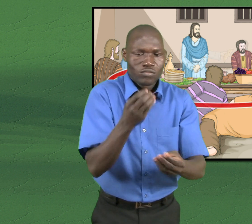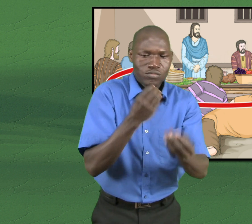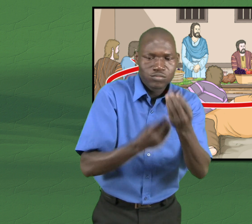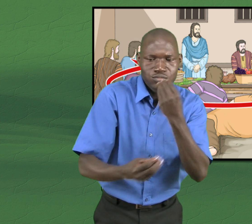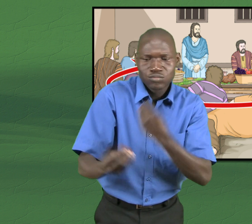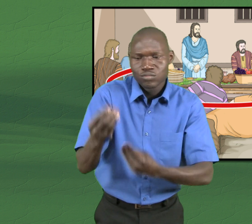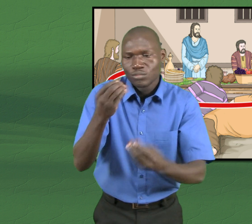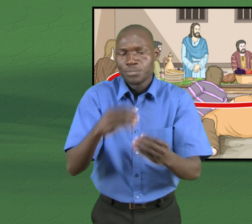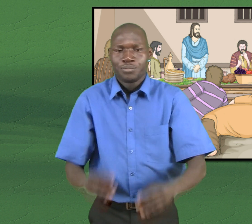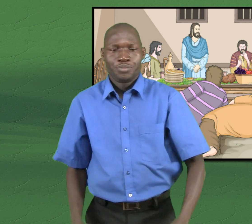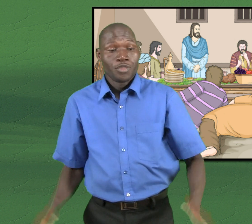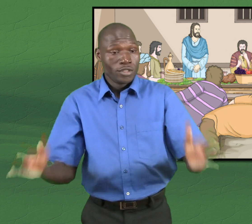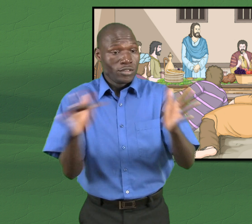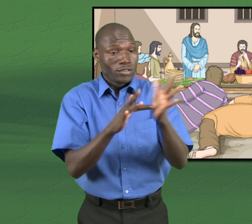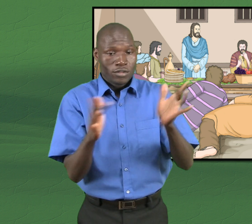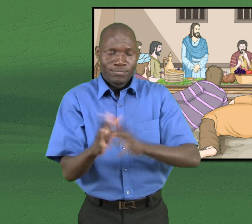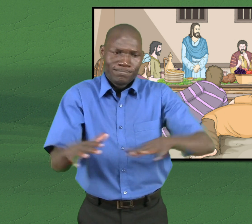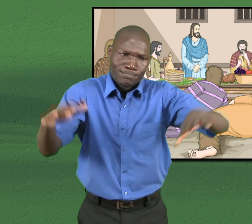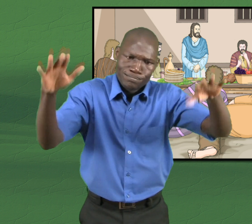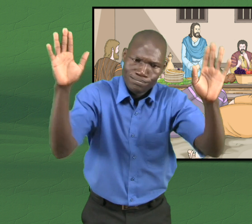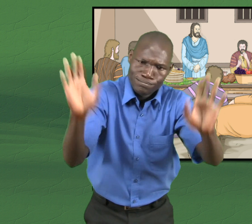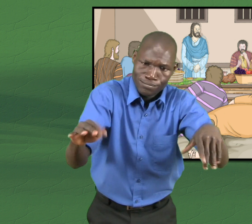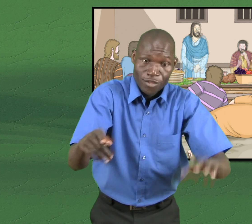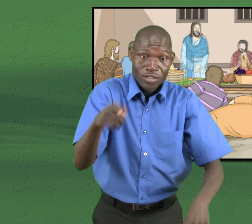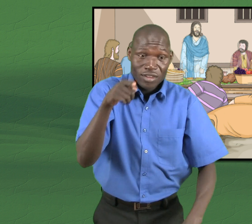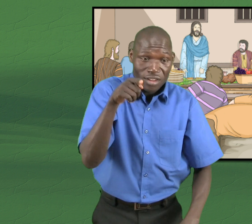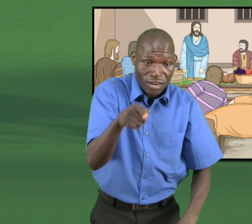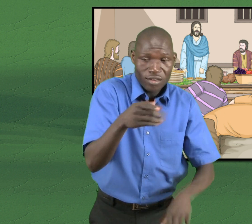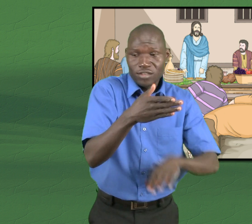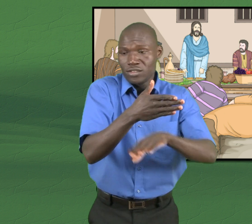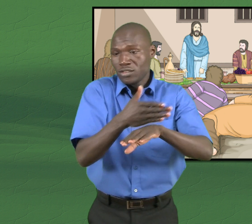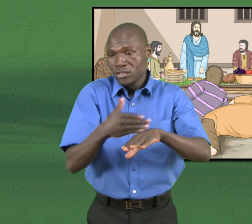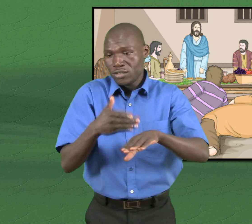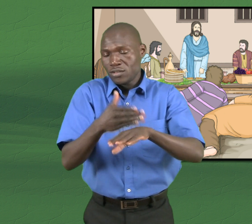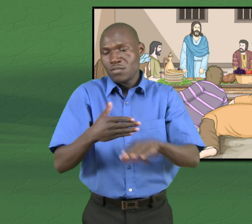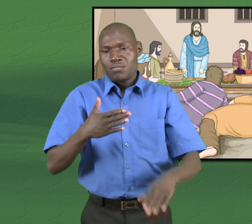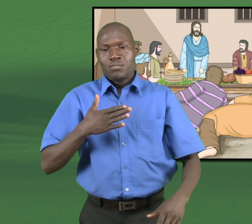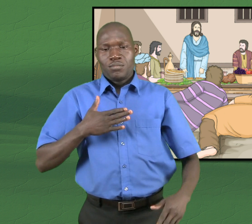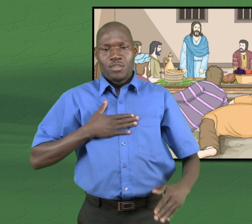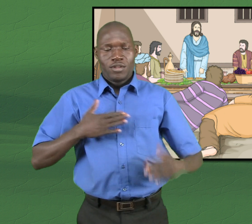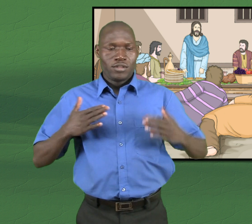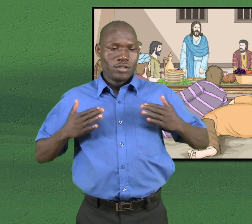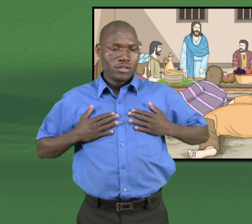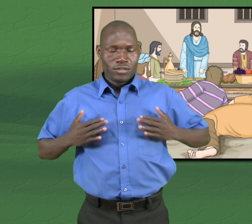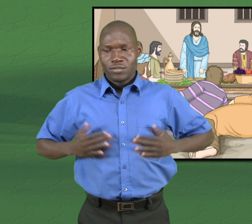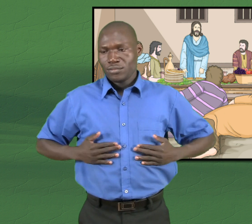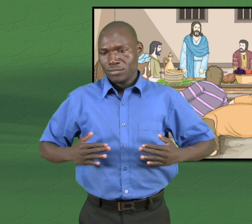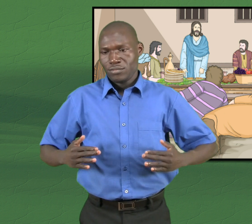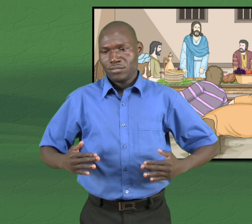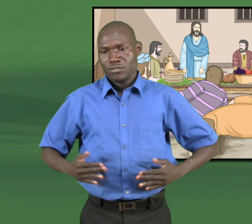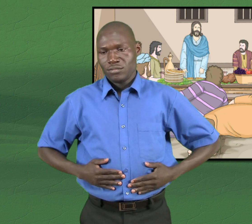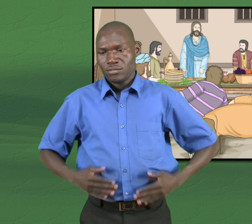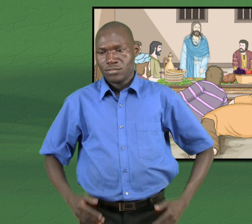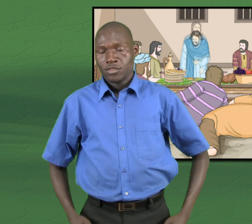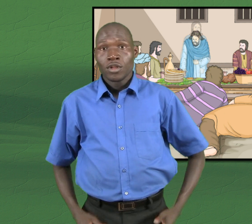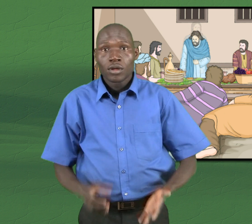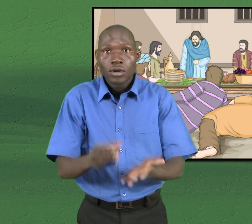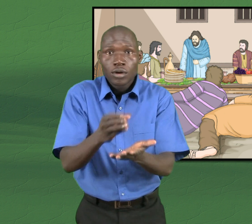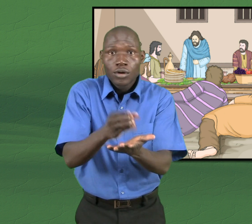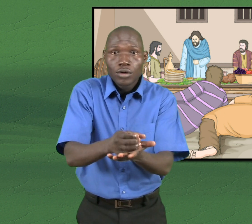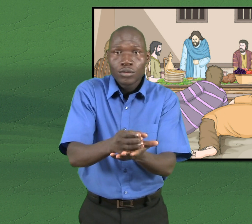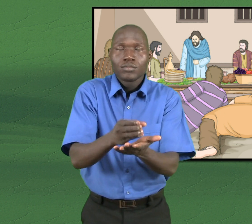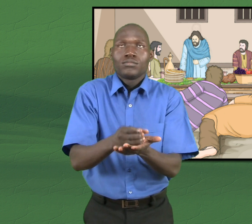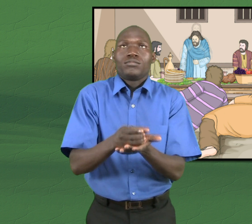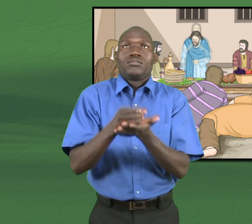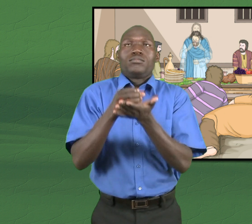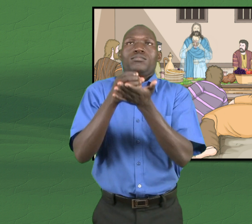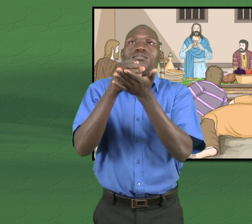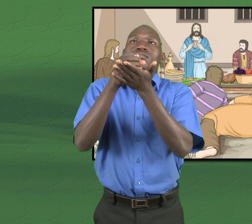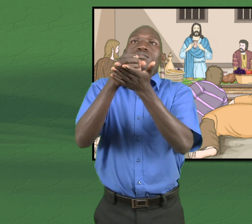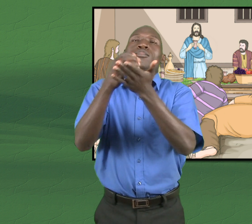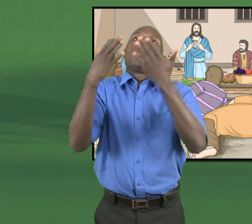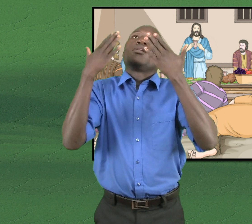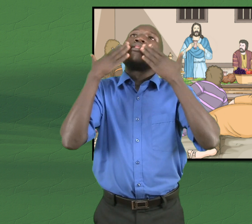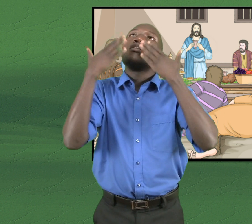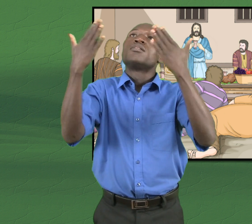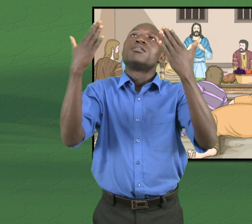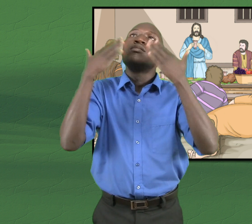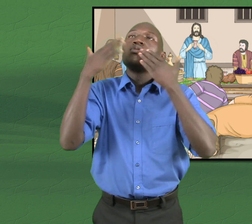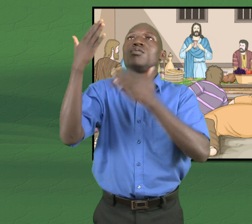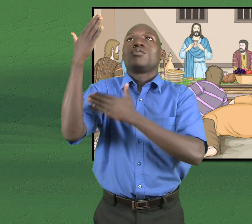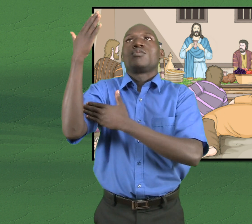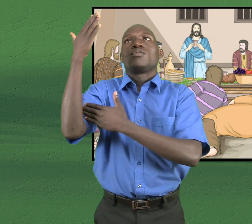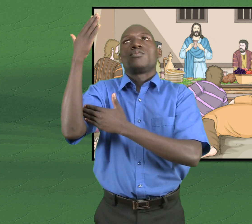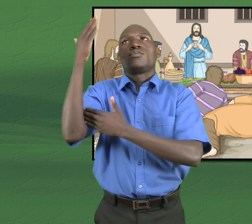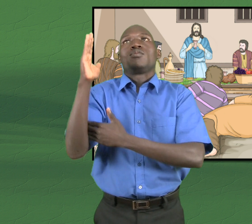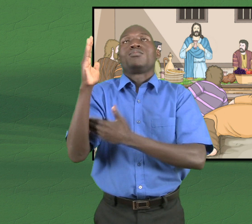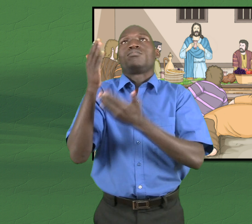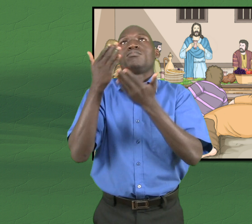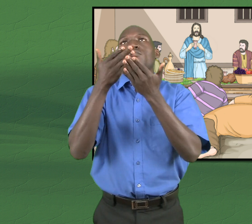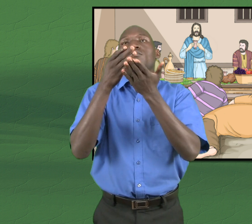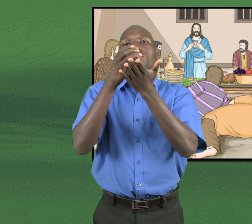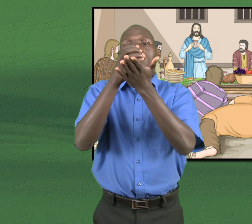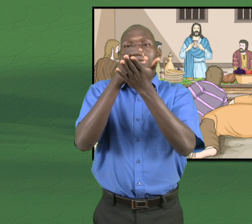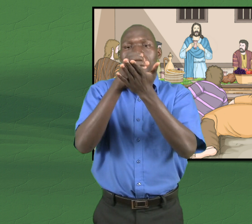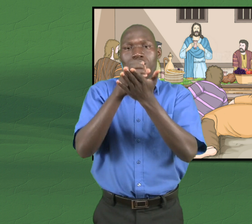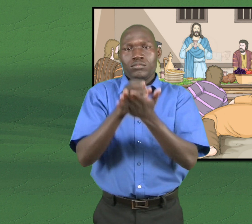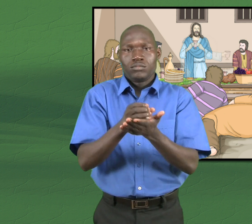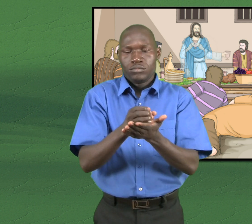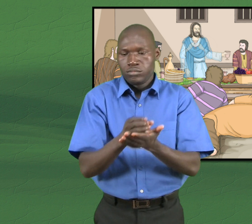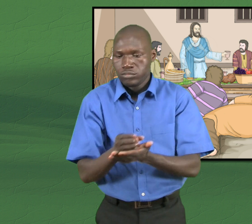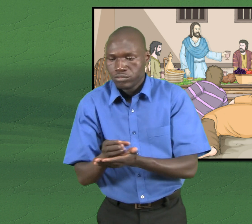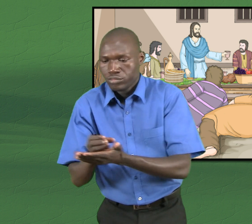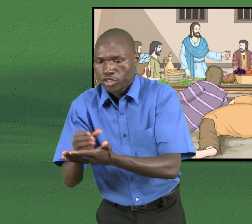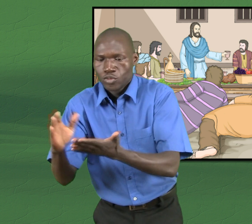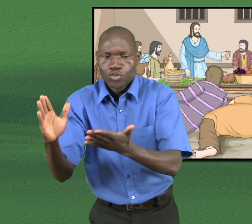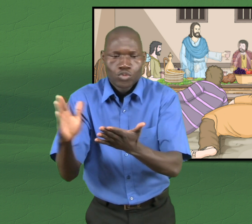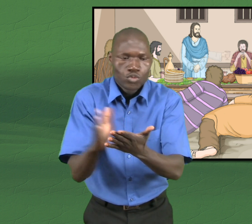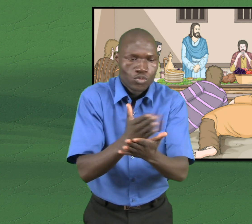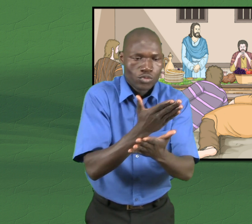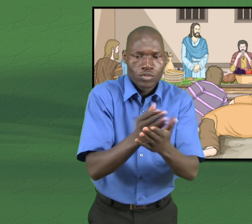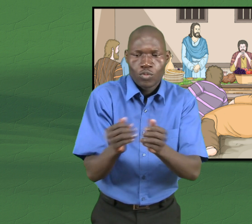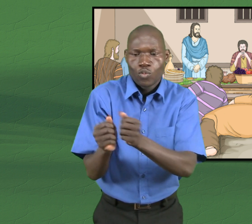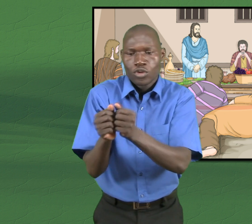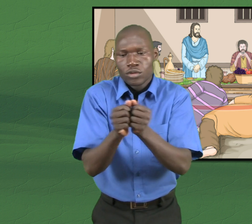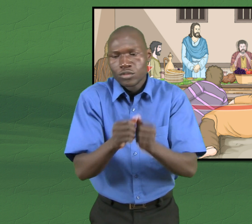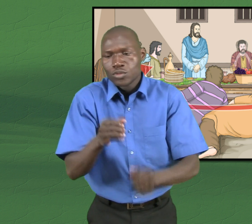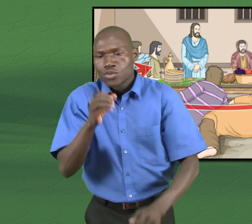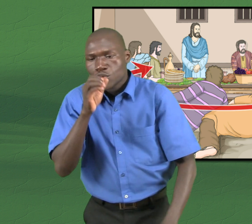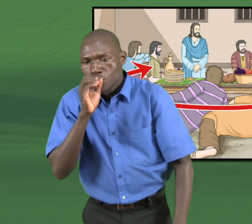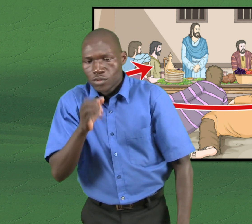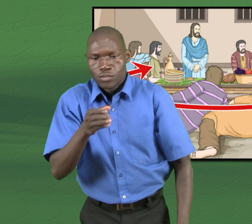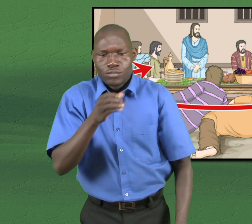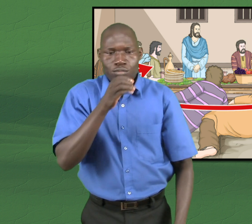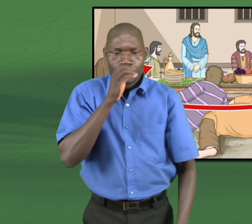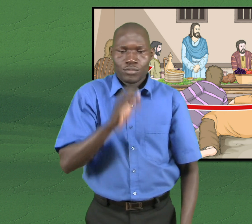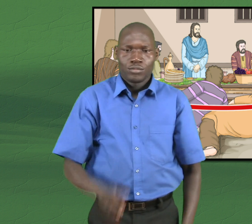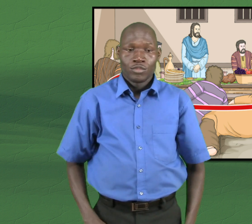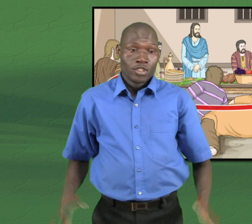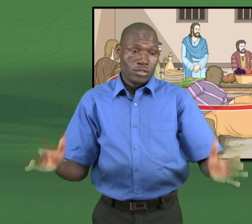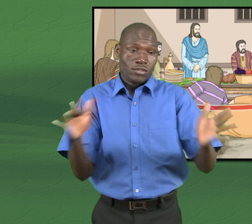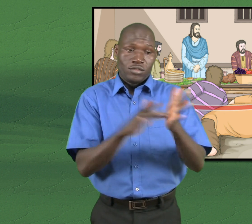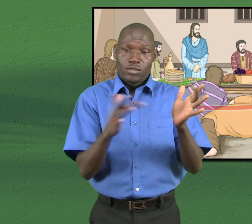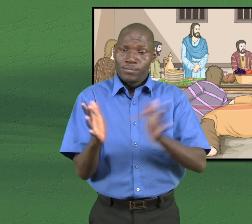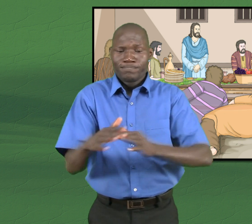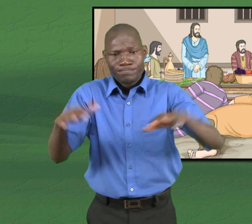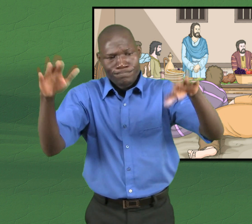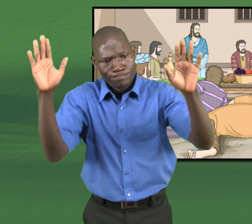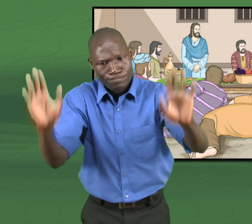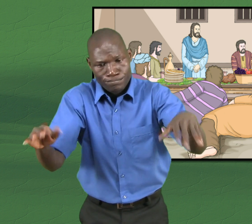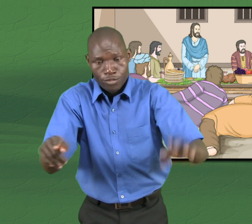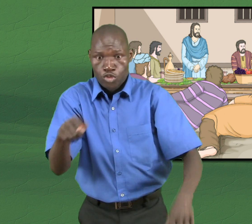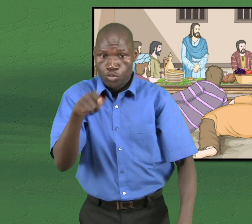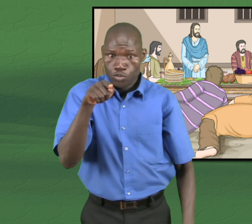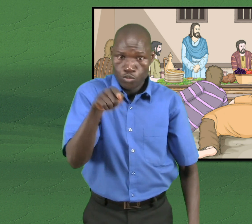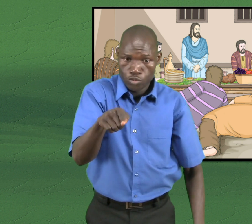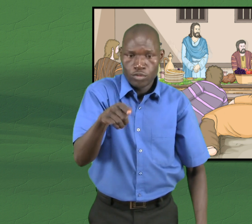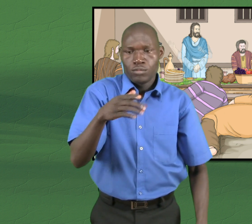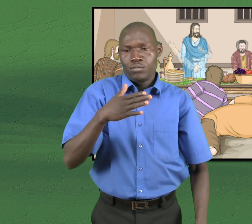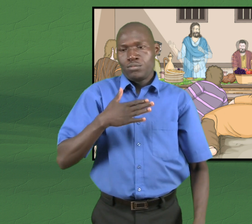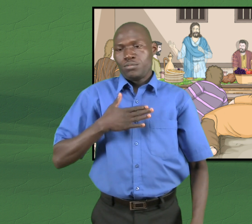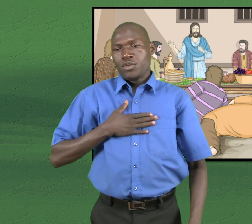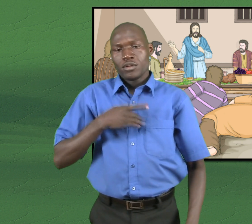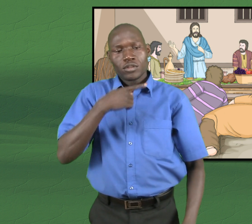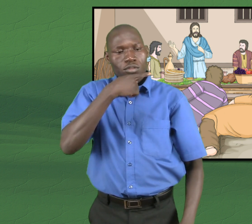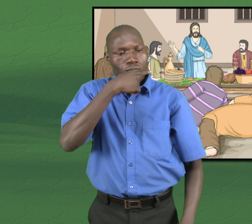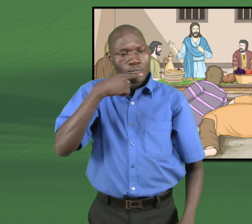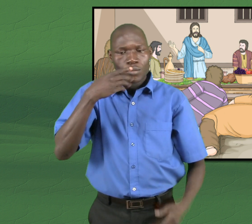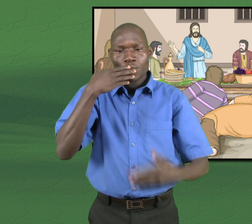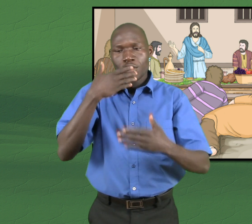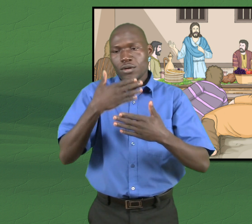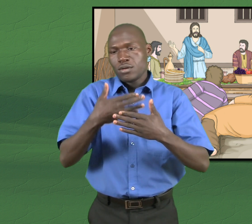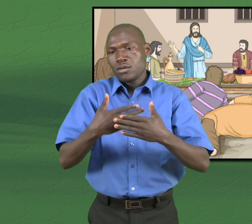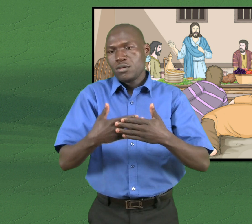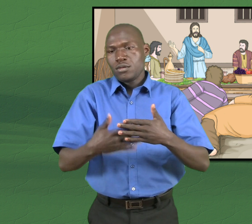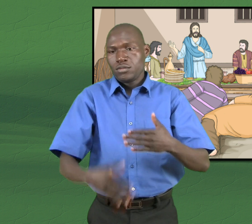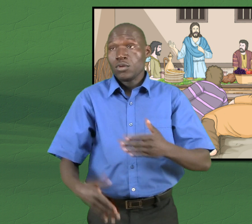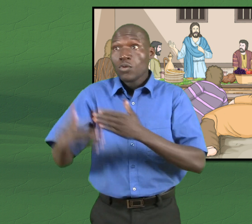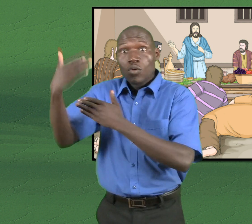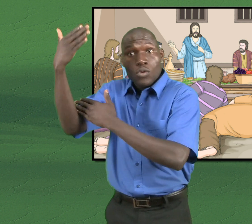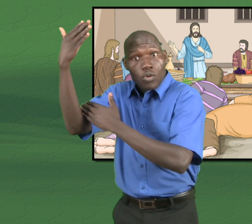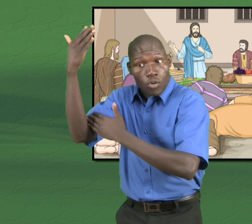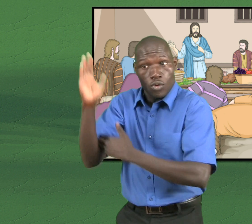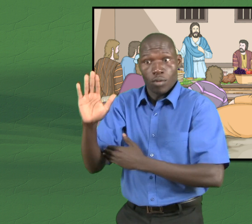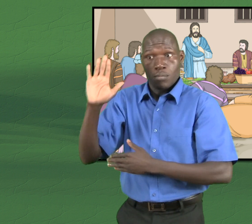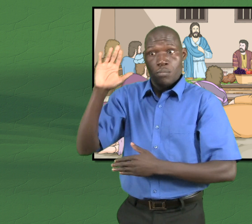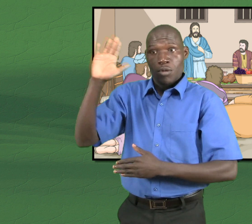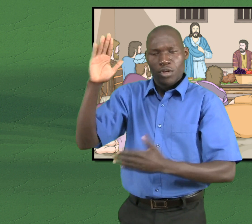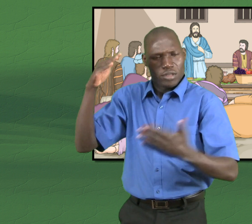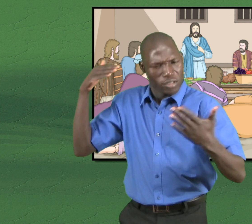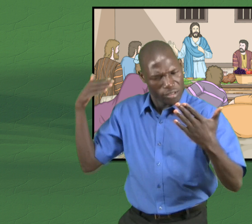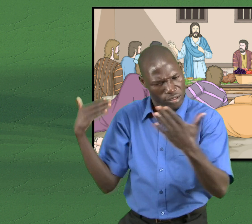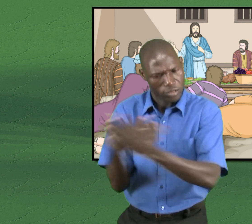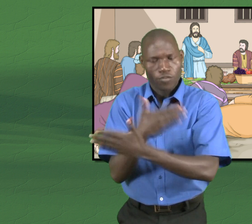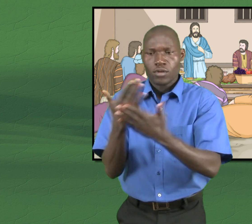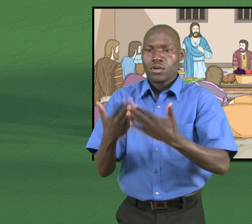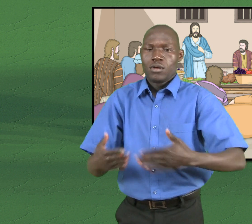this is My body.” Then He took the cup, gave thanks, and gave it to them, saying, “Drink from it, all of you.